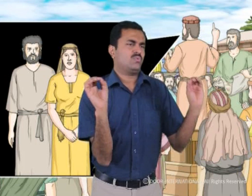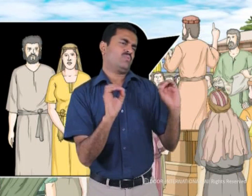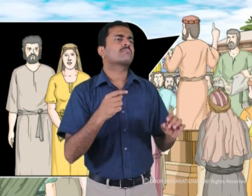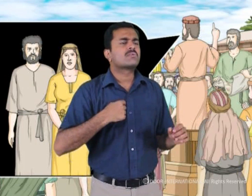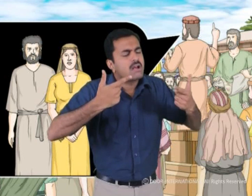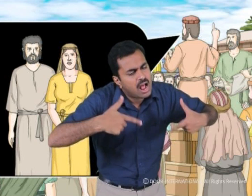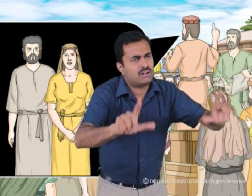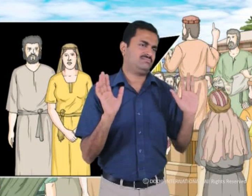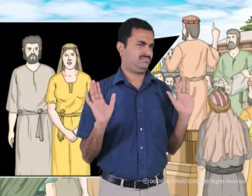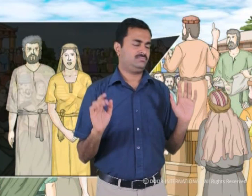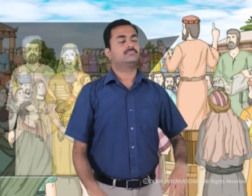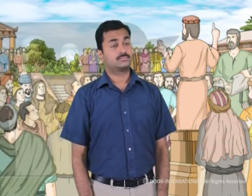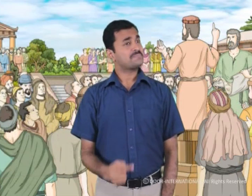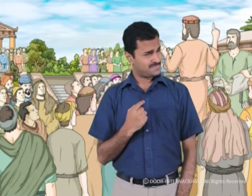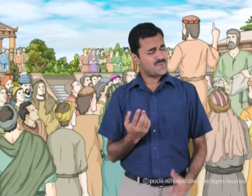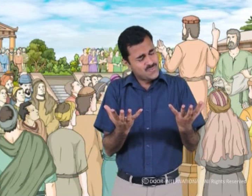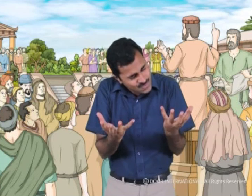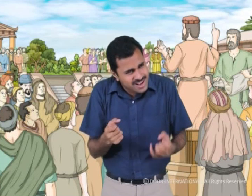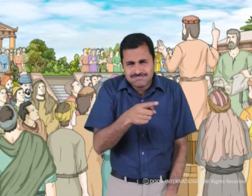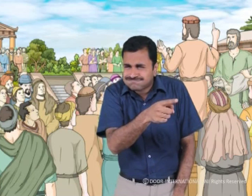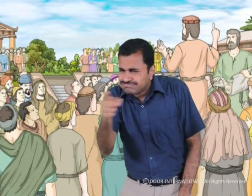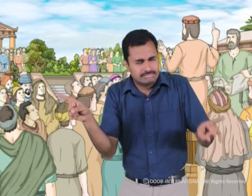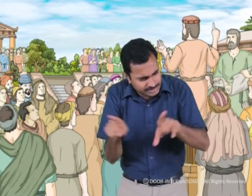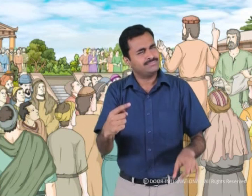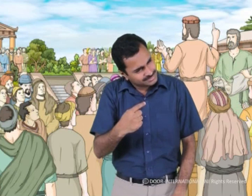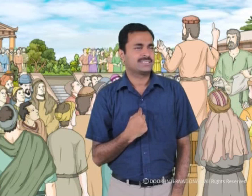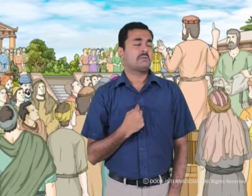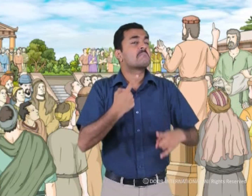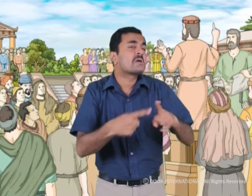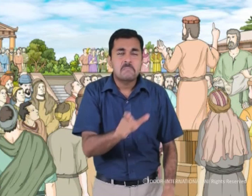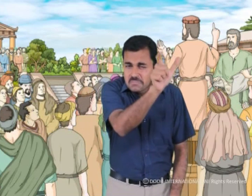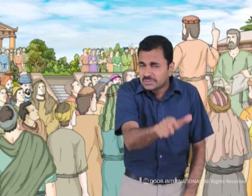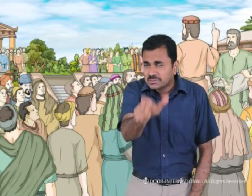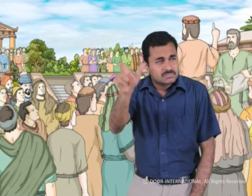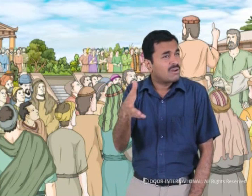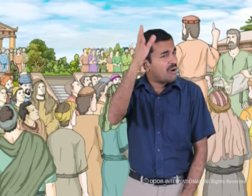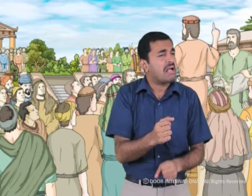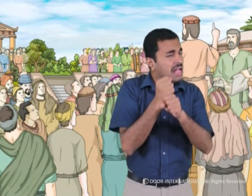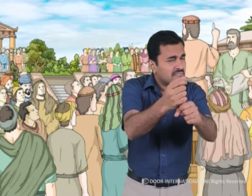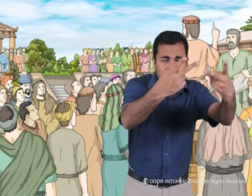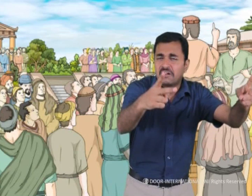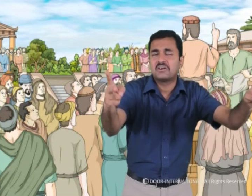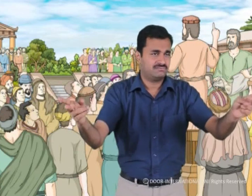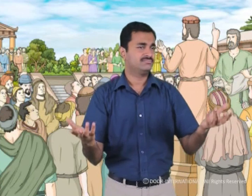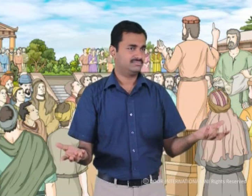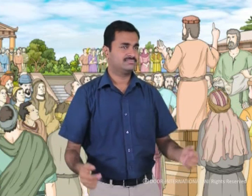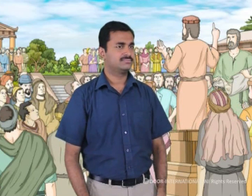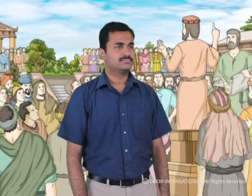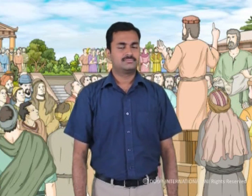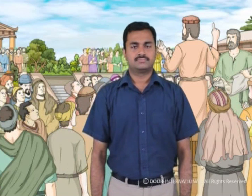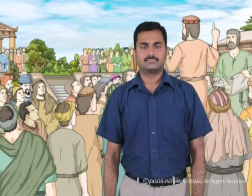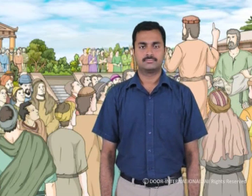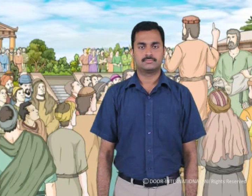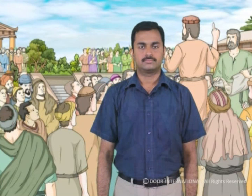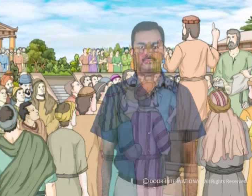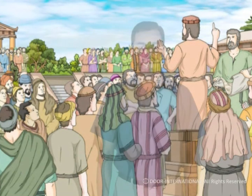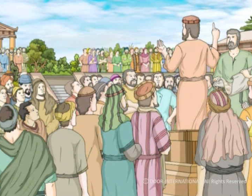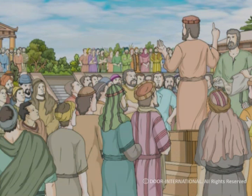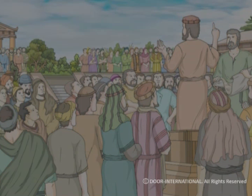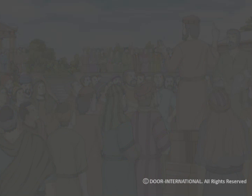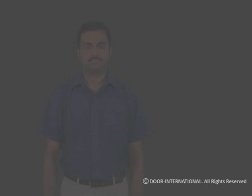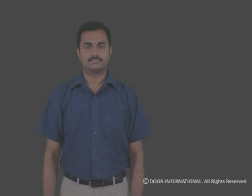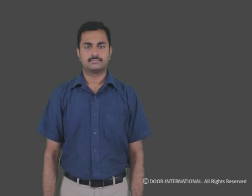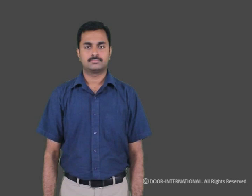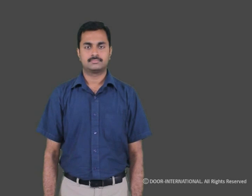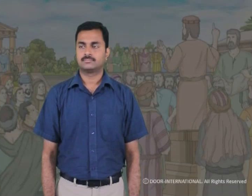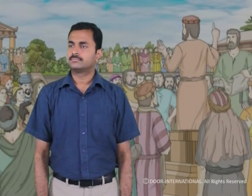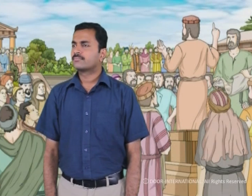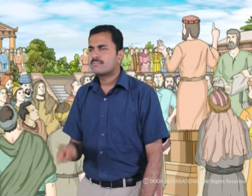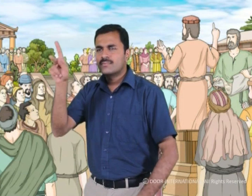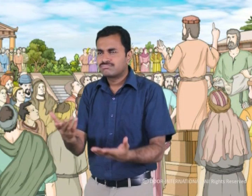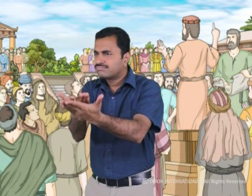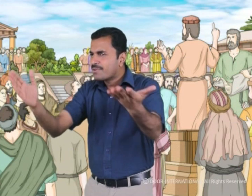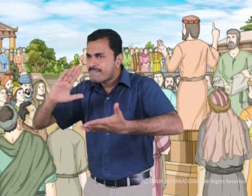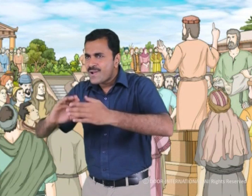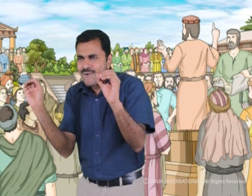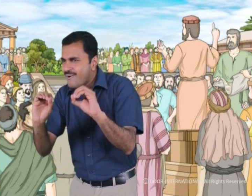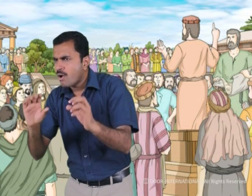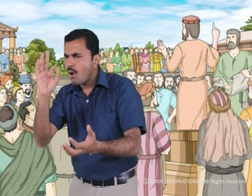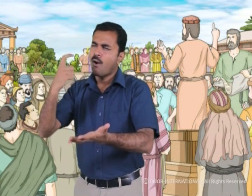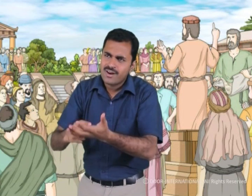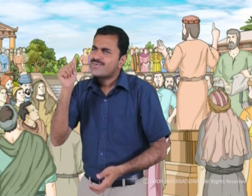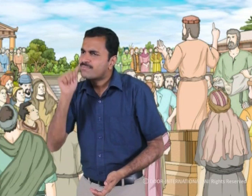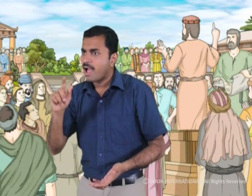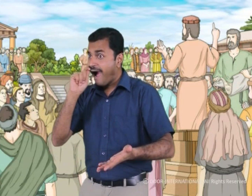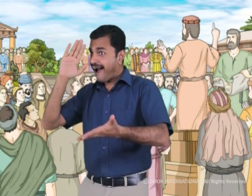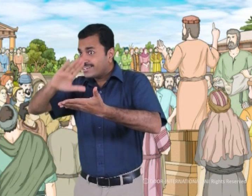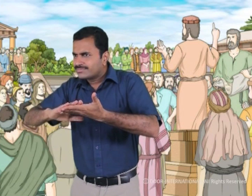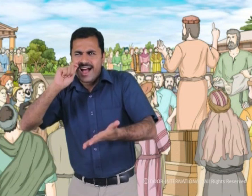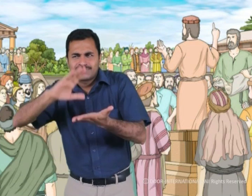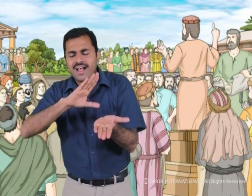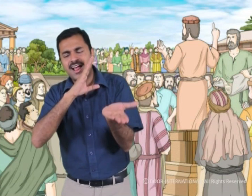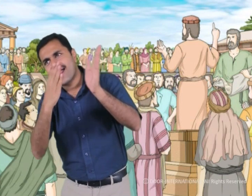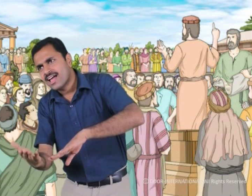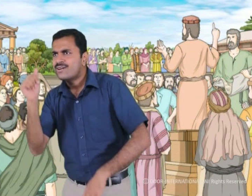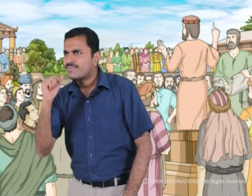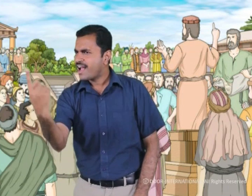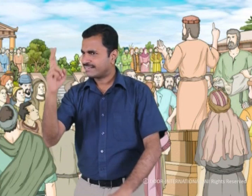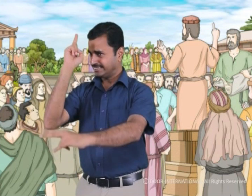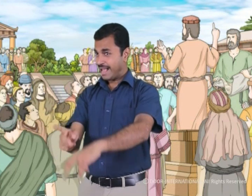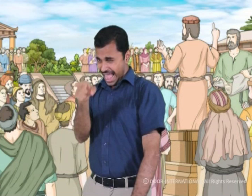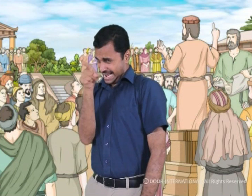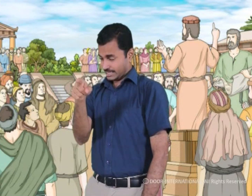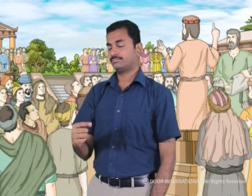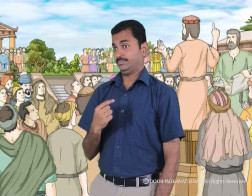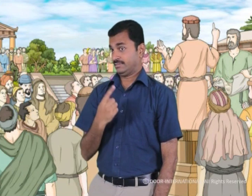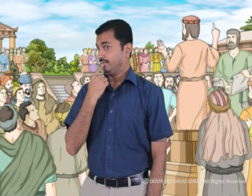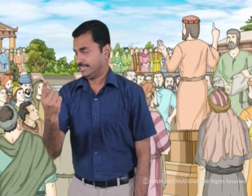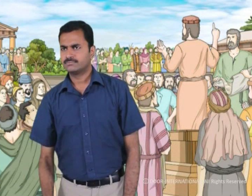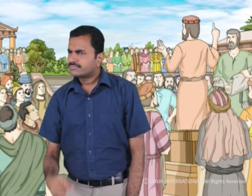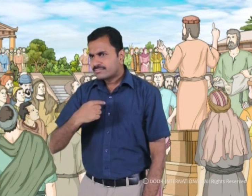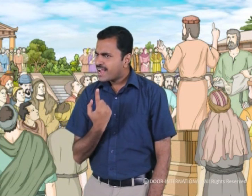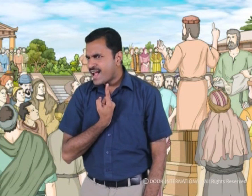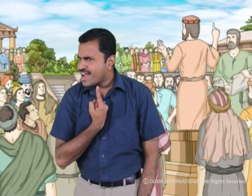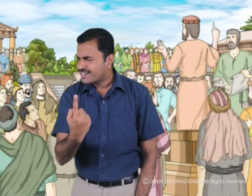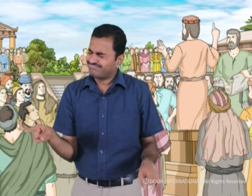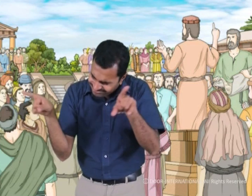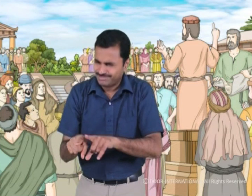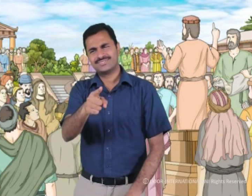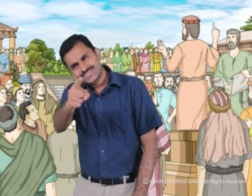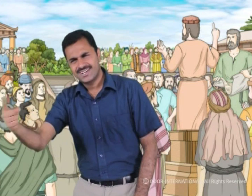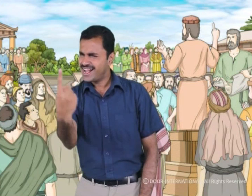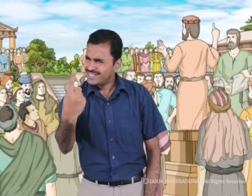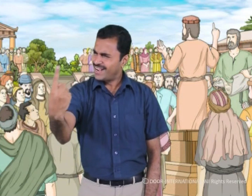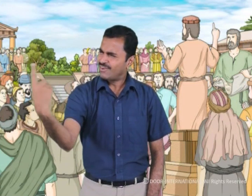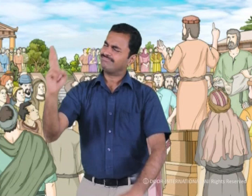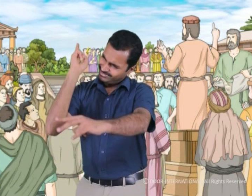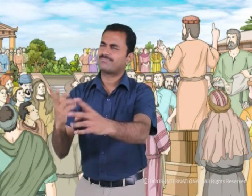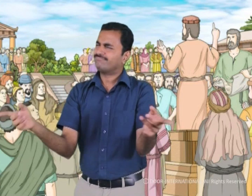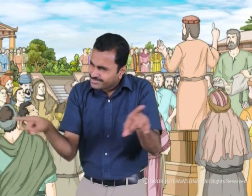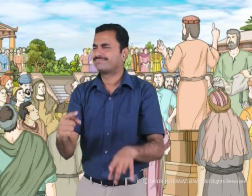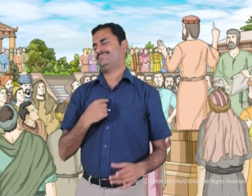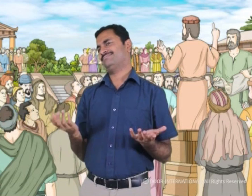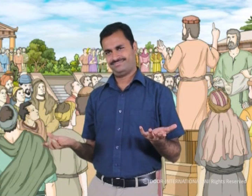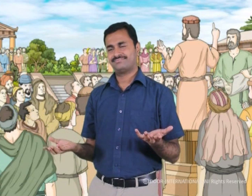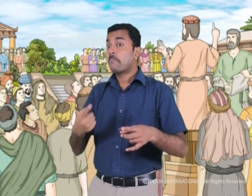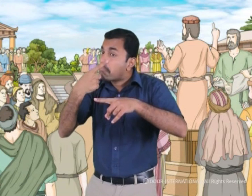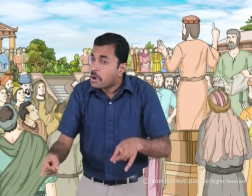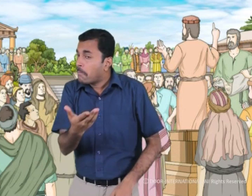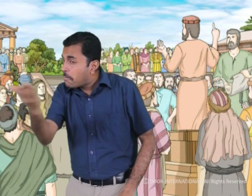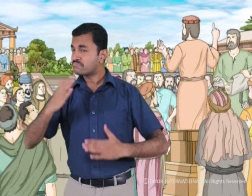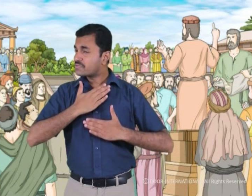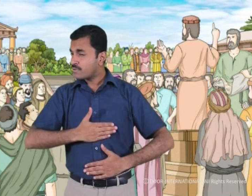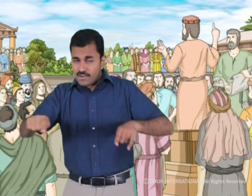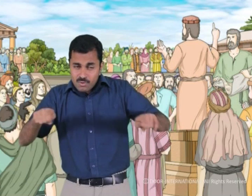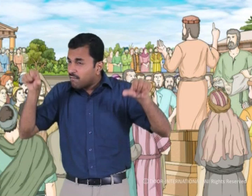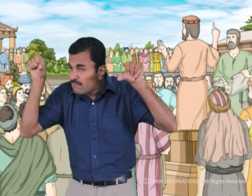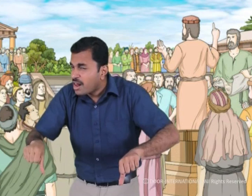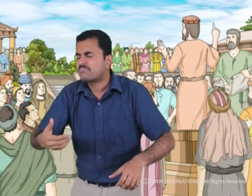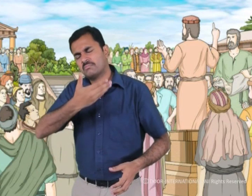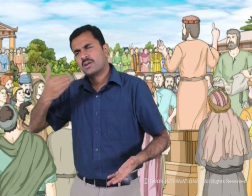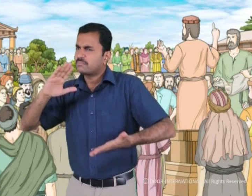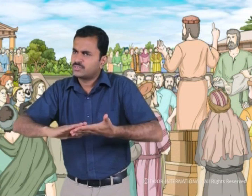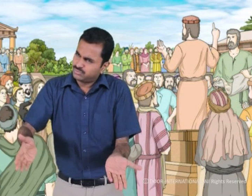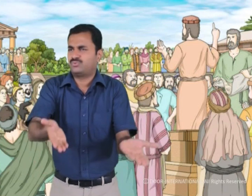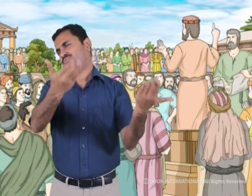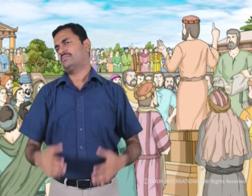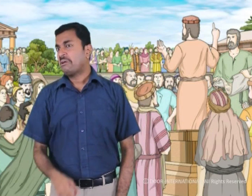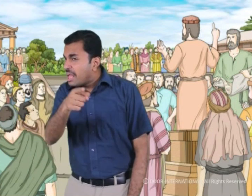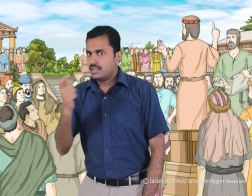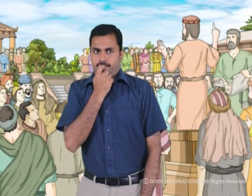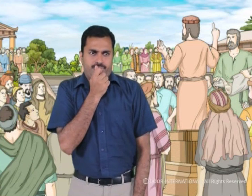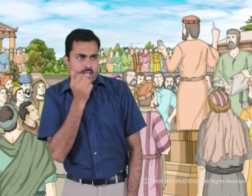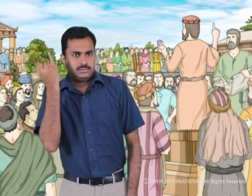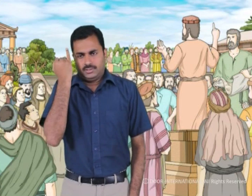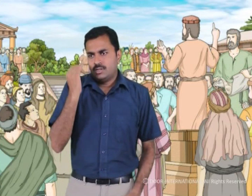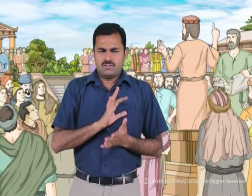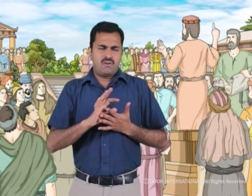But each man has his own gift from God; one has this gift, another has that. Now to the unmarried and widows I say this: It is good for them to remain unmarried, as I am.